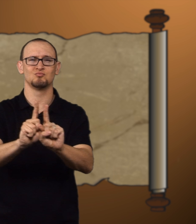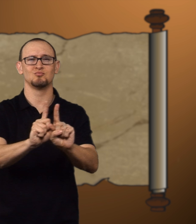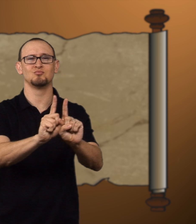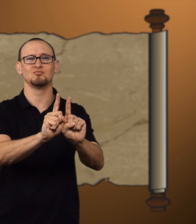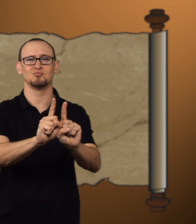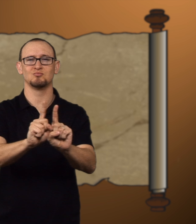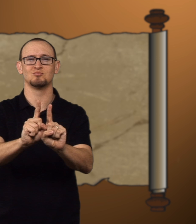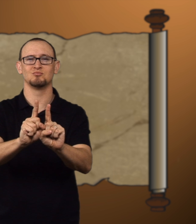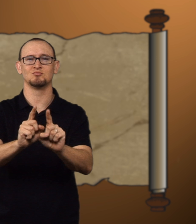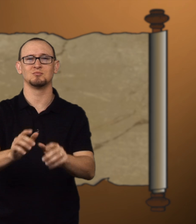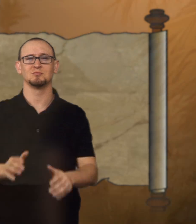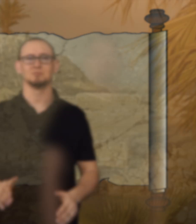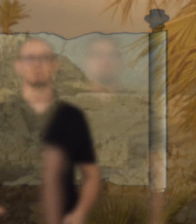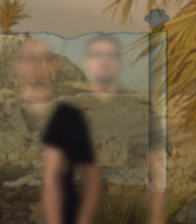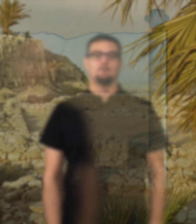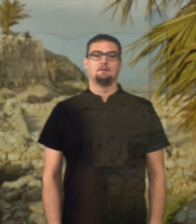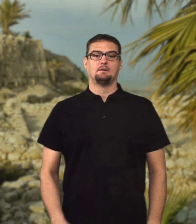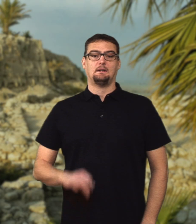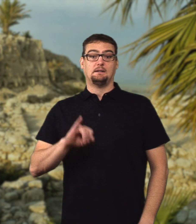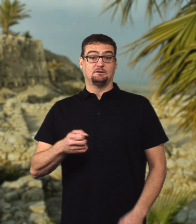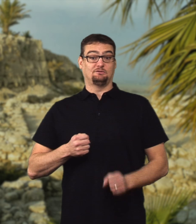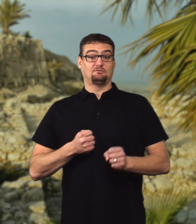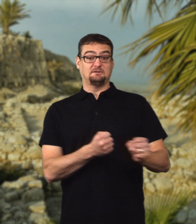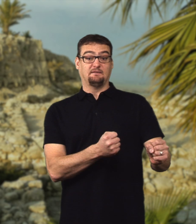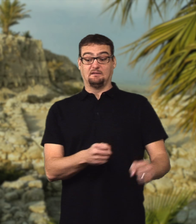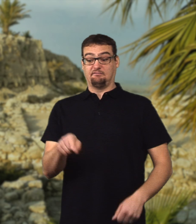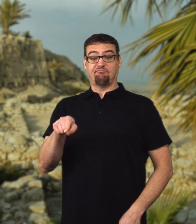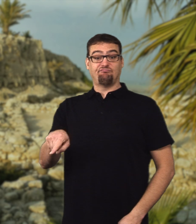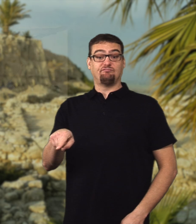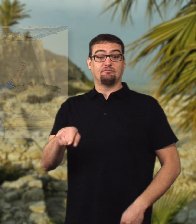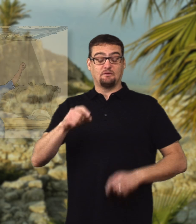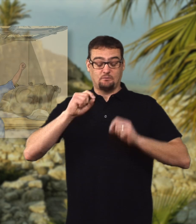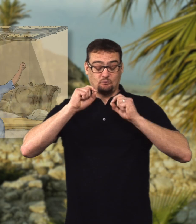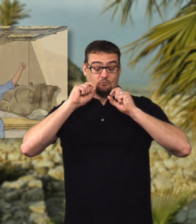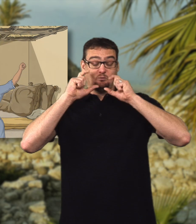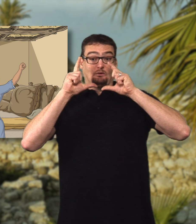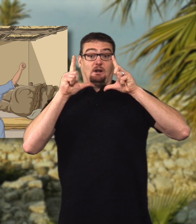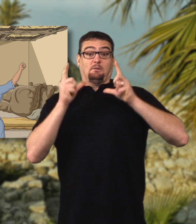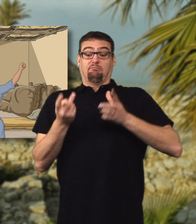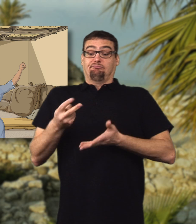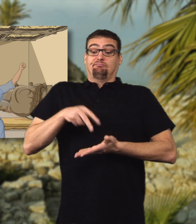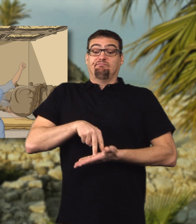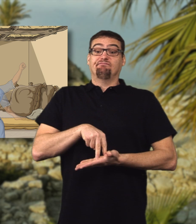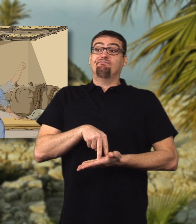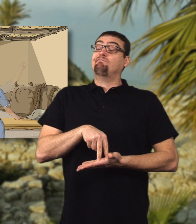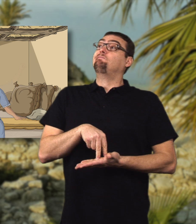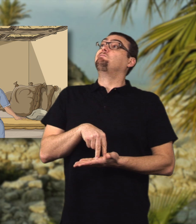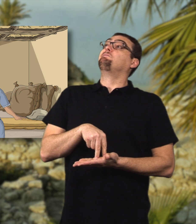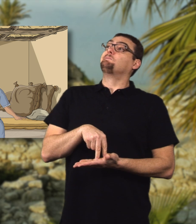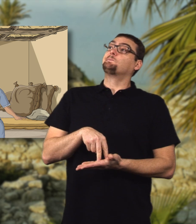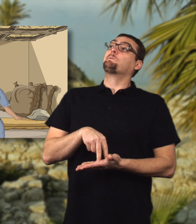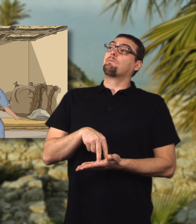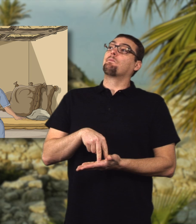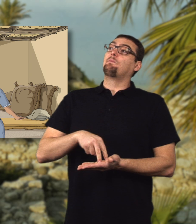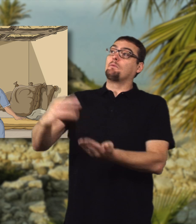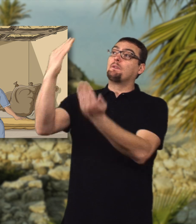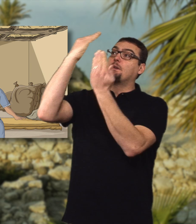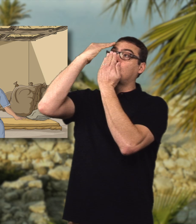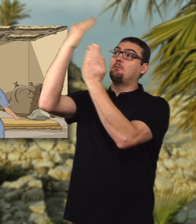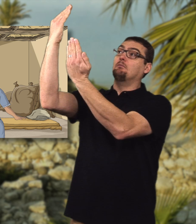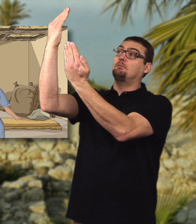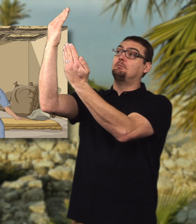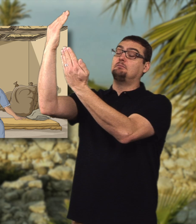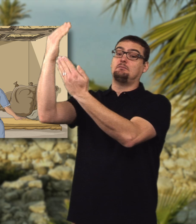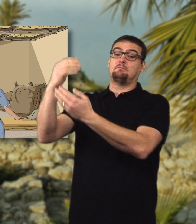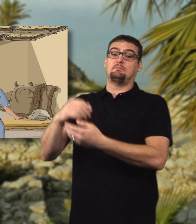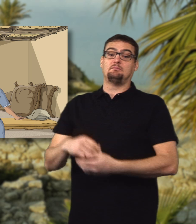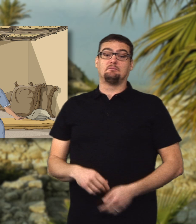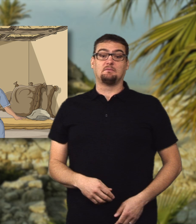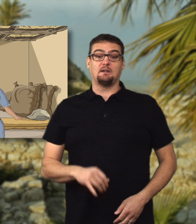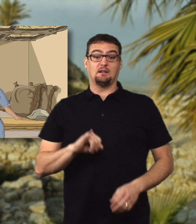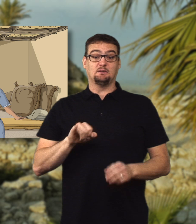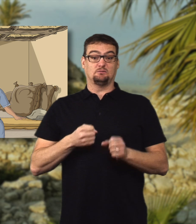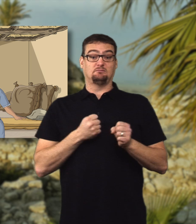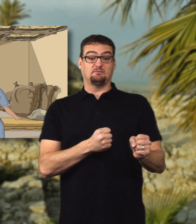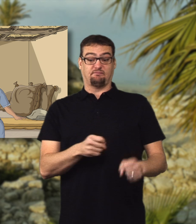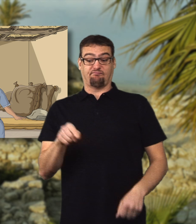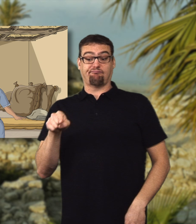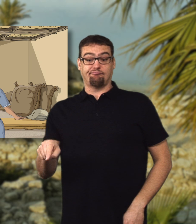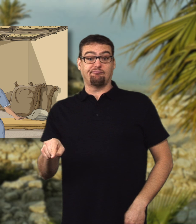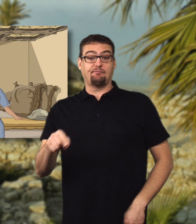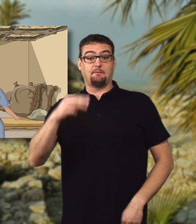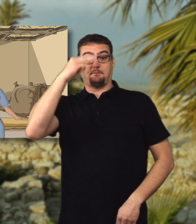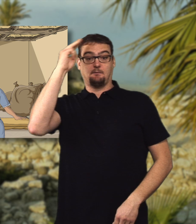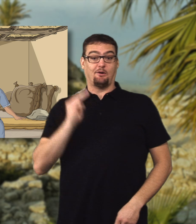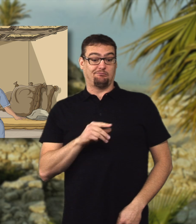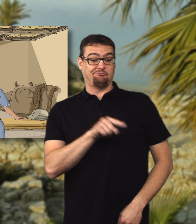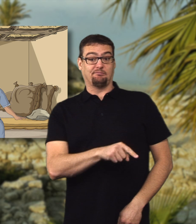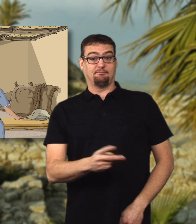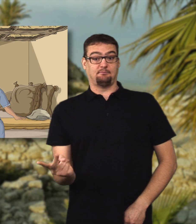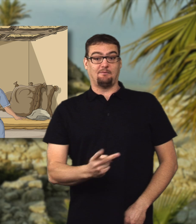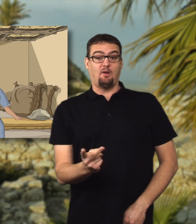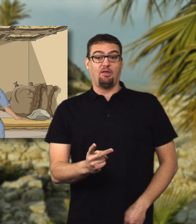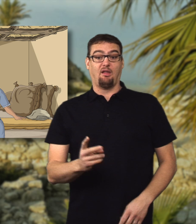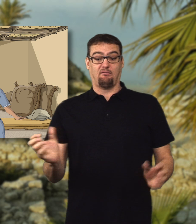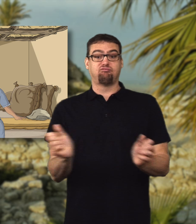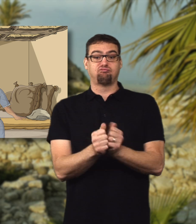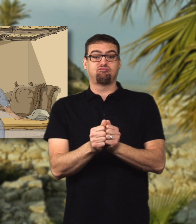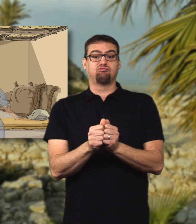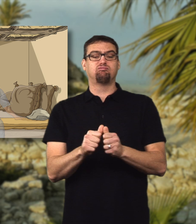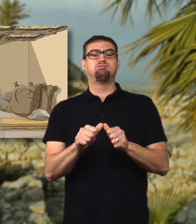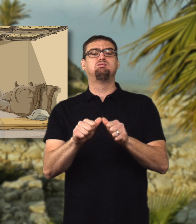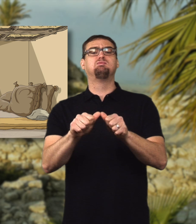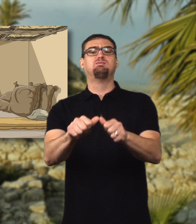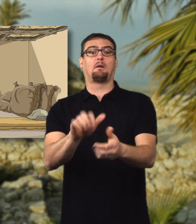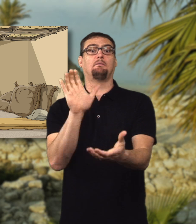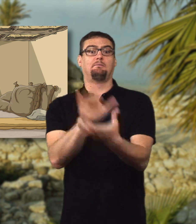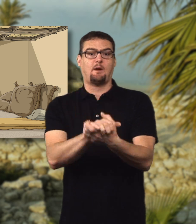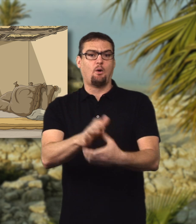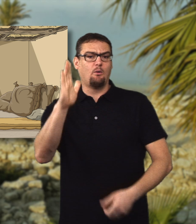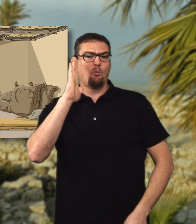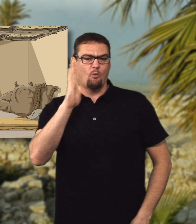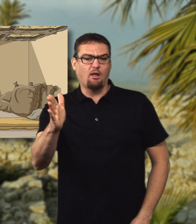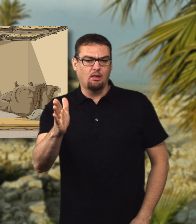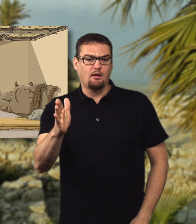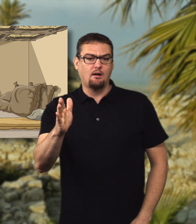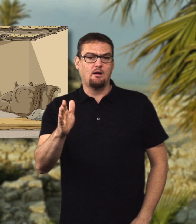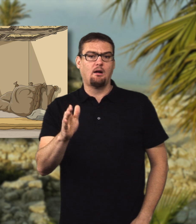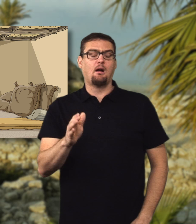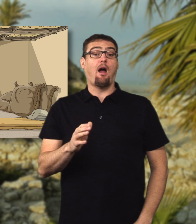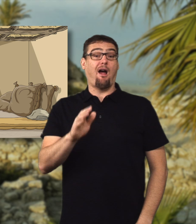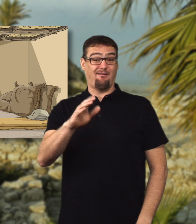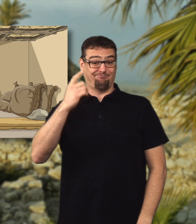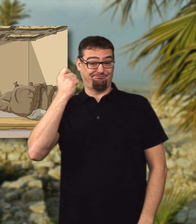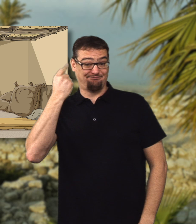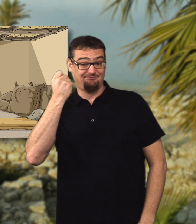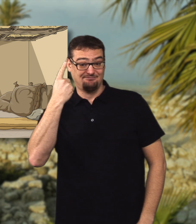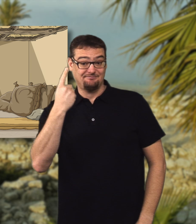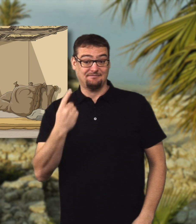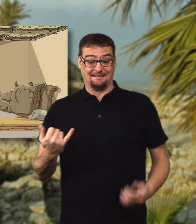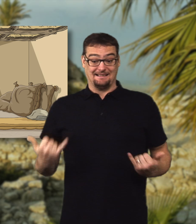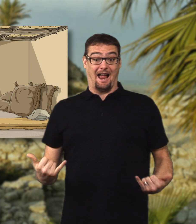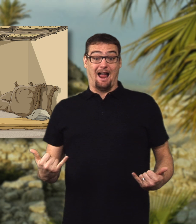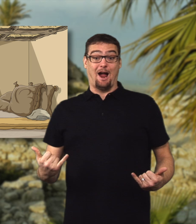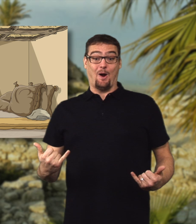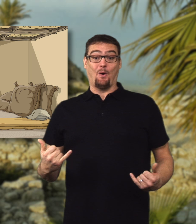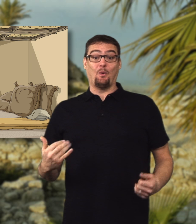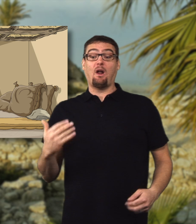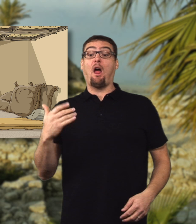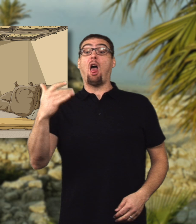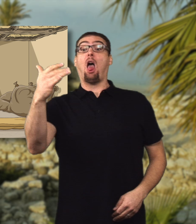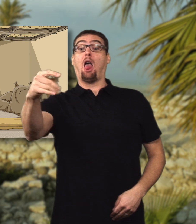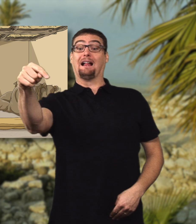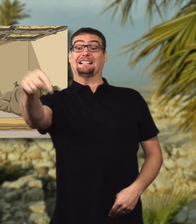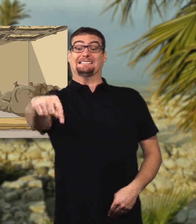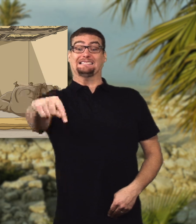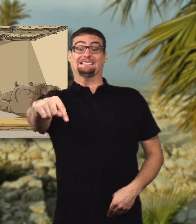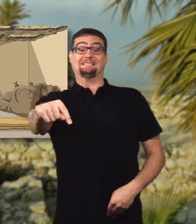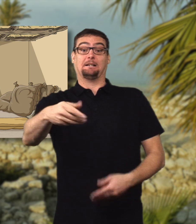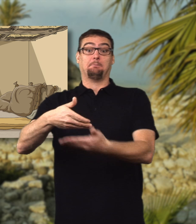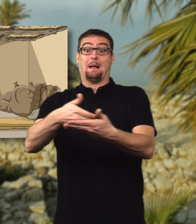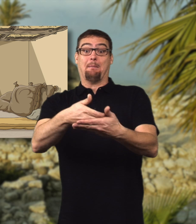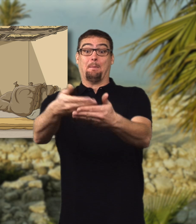When Joseph woke up, he did as the angel of the Lord had commanded him, and embraced Mary as his wife.